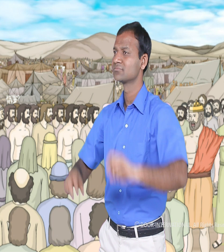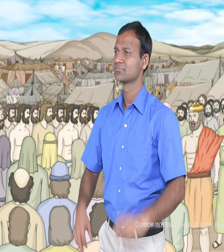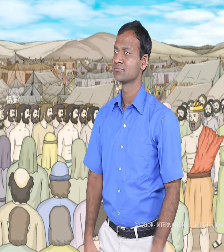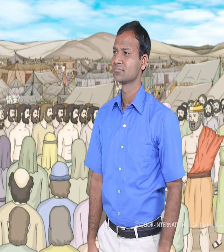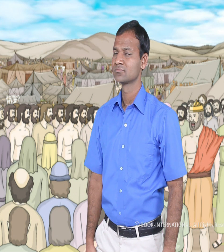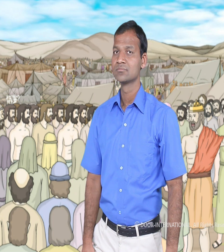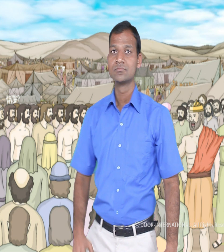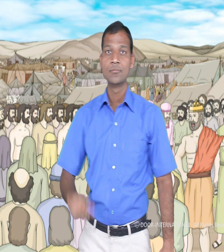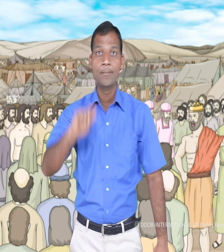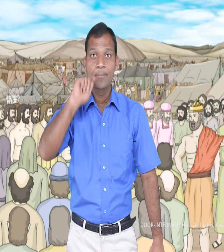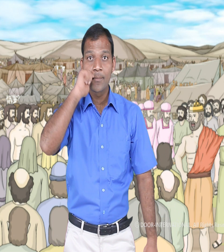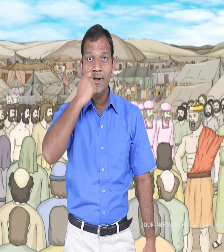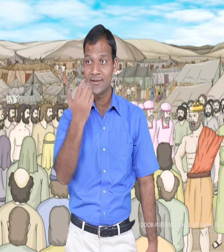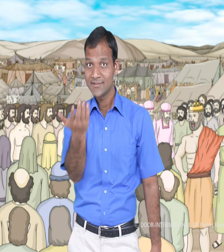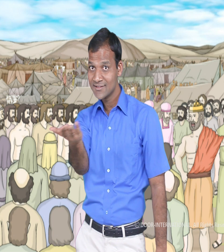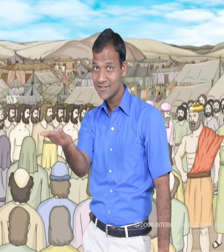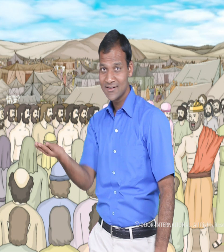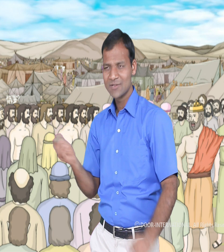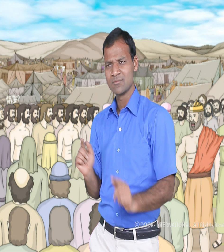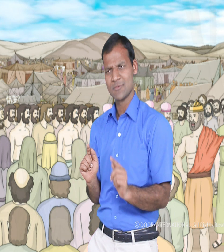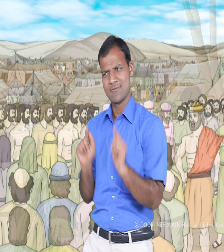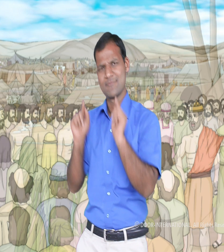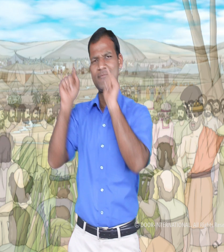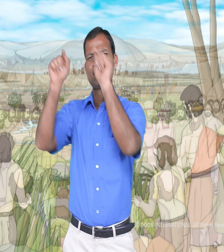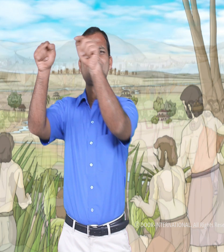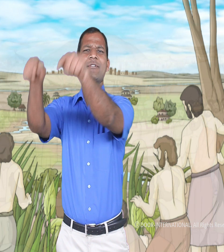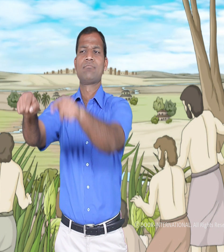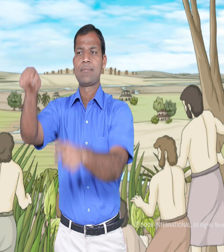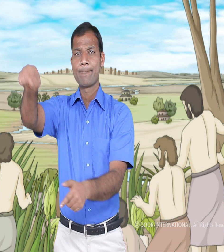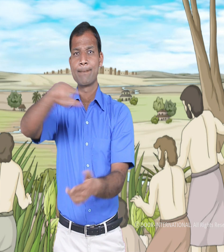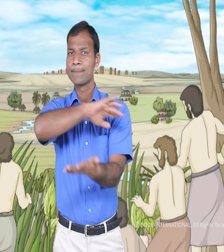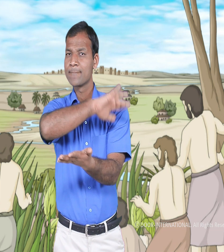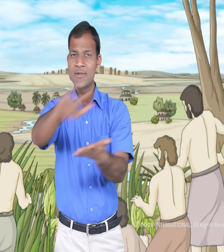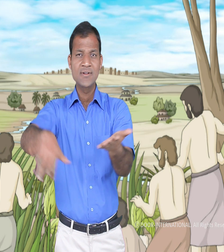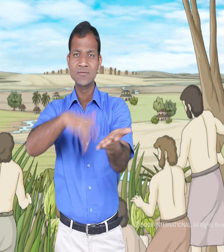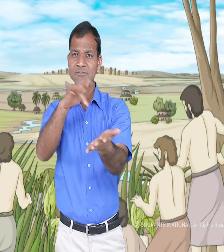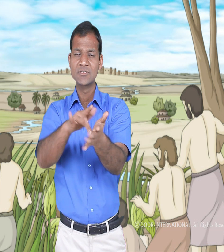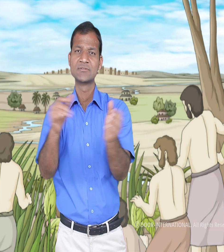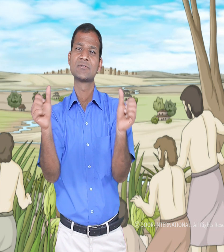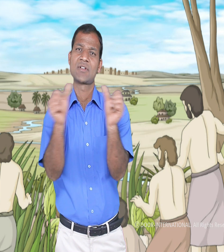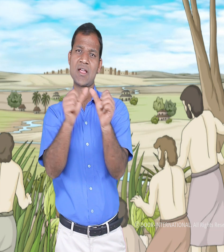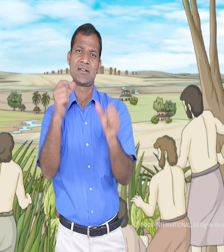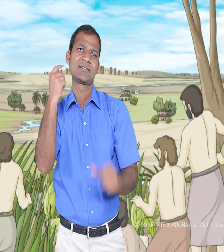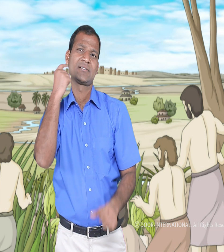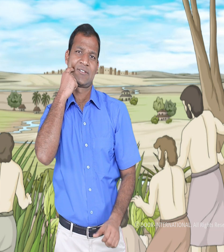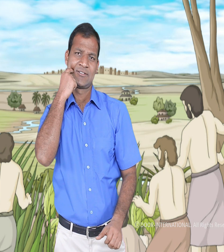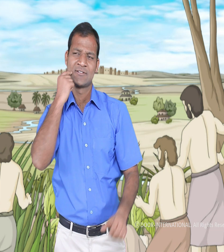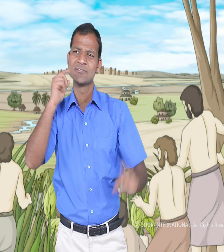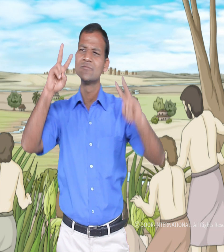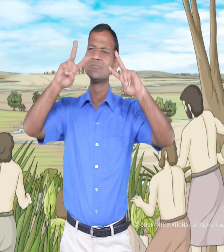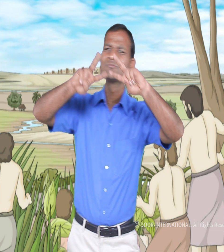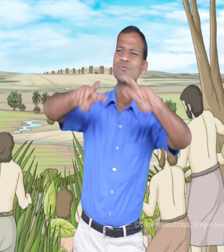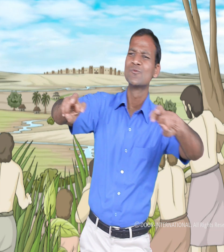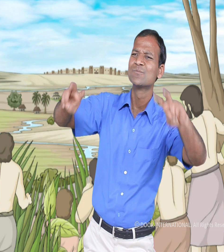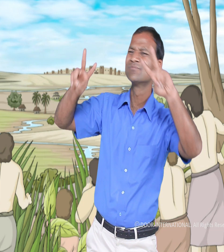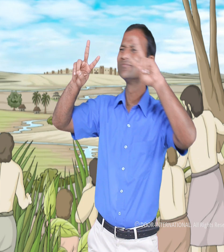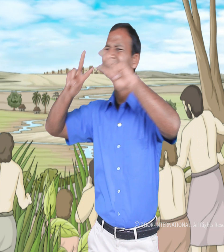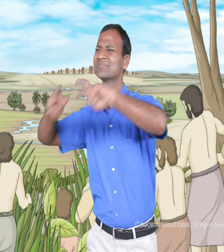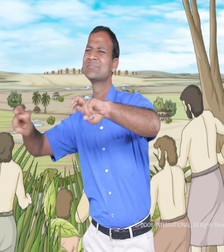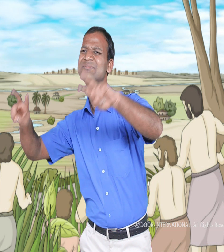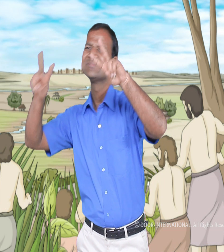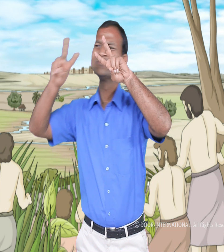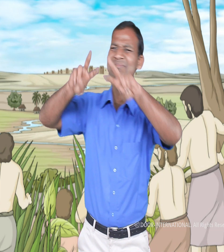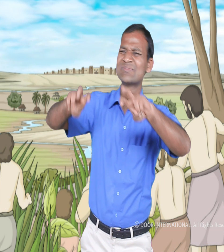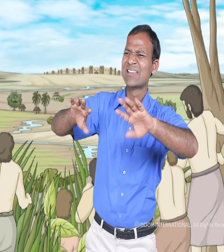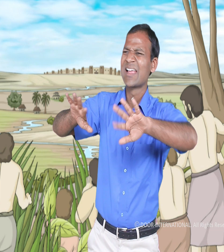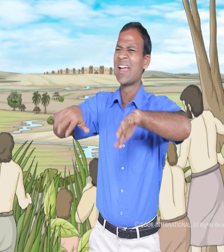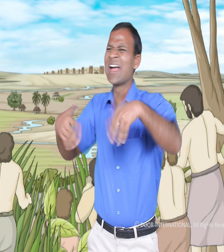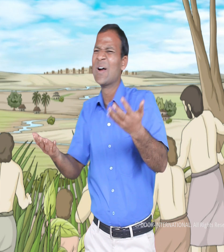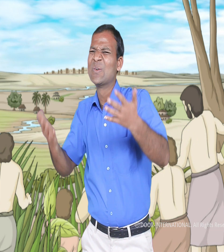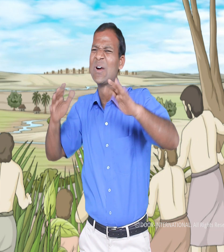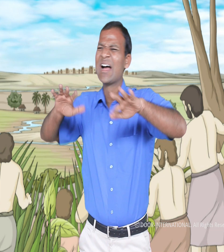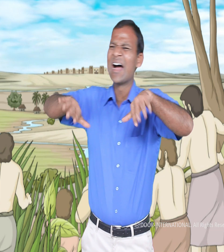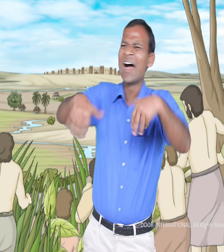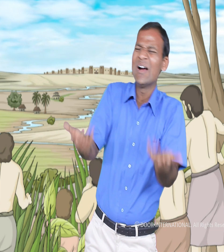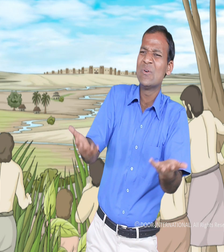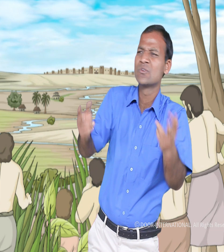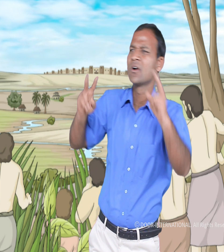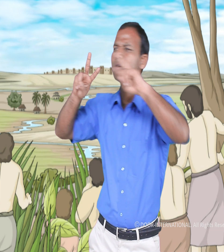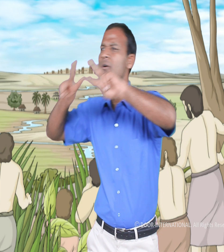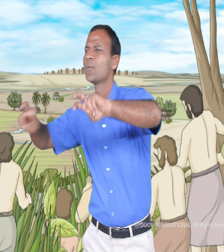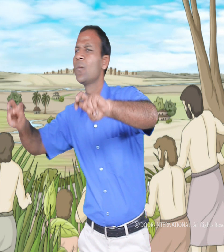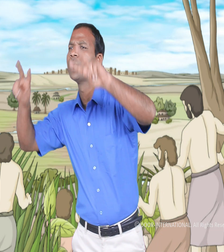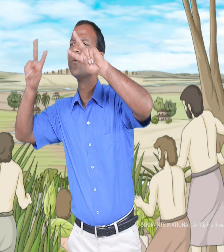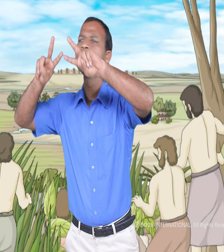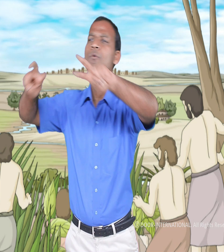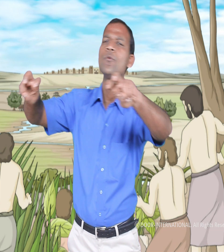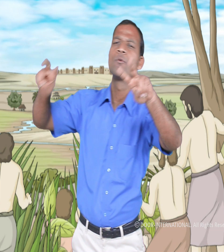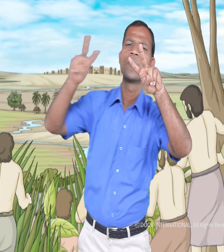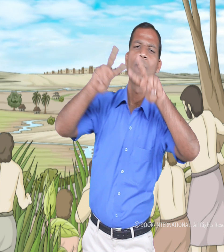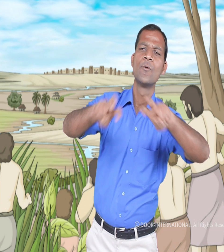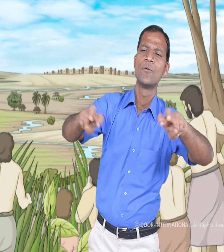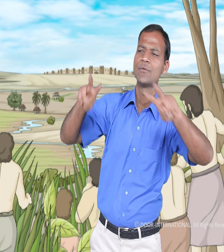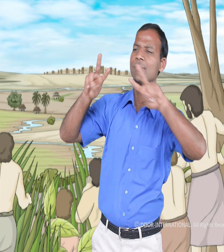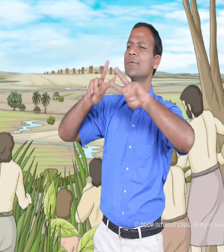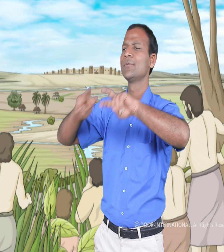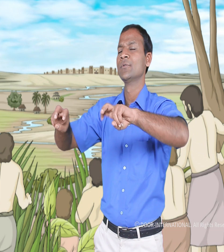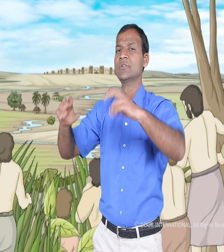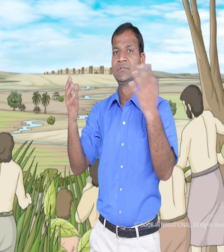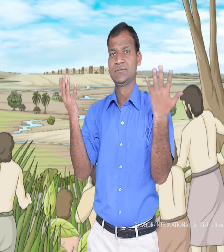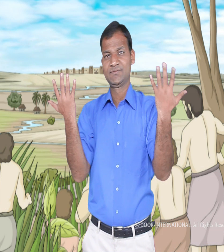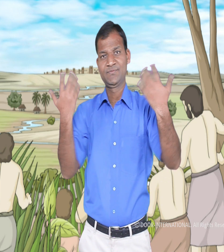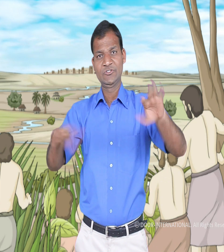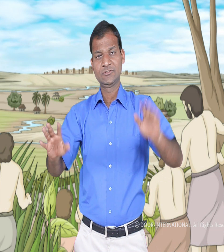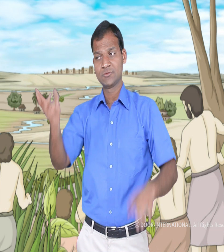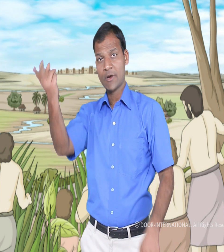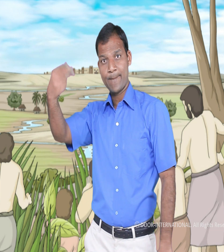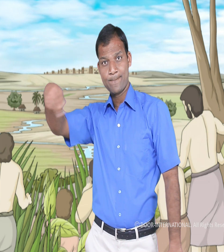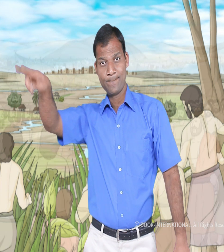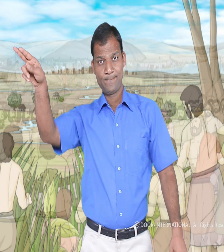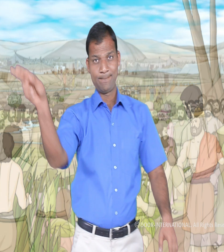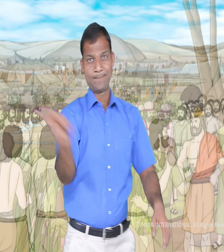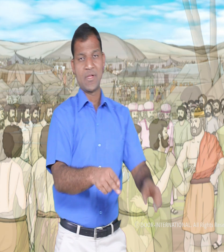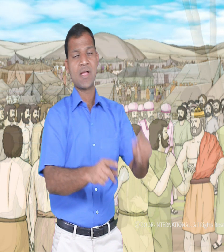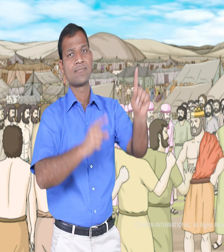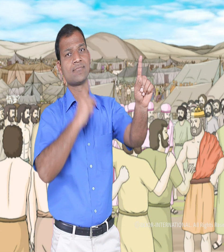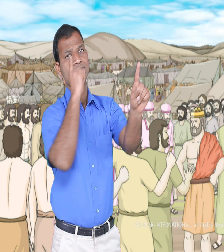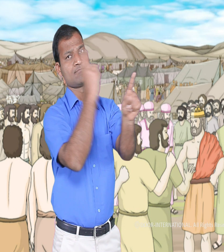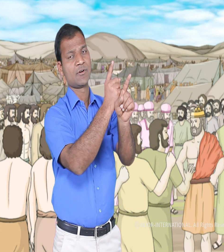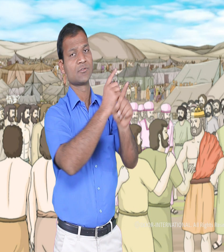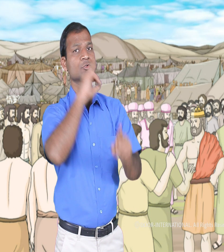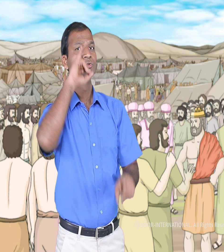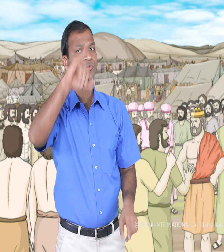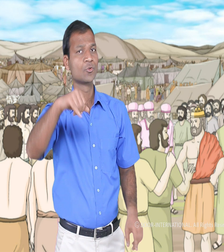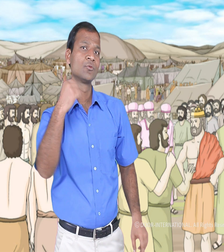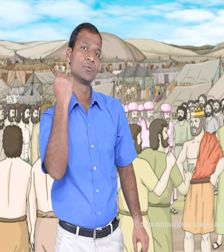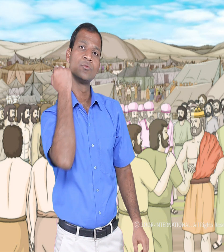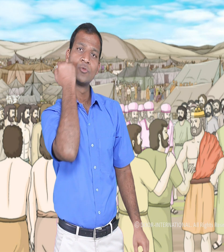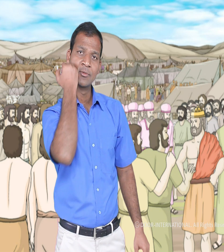So the men went up and spied out Ai.